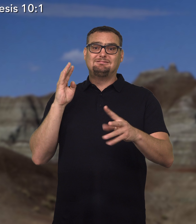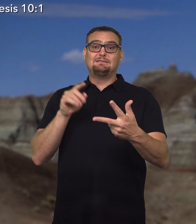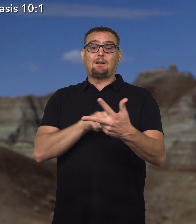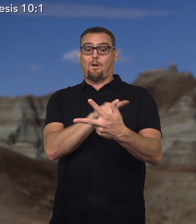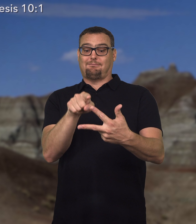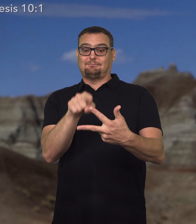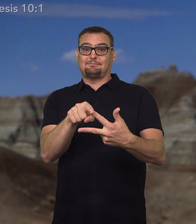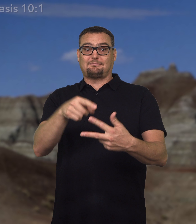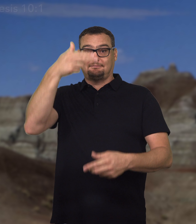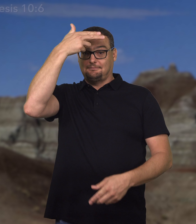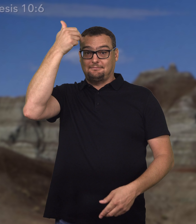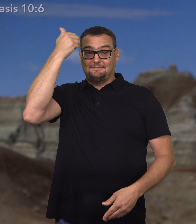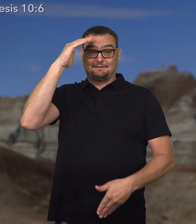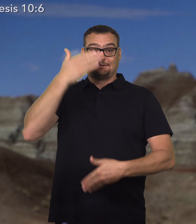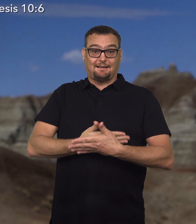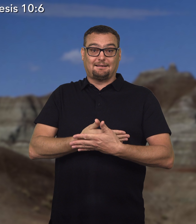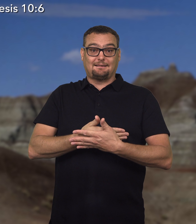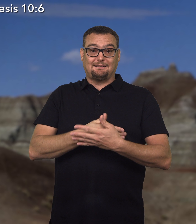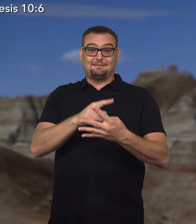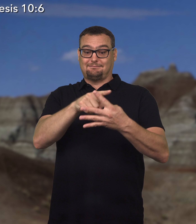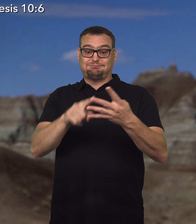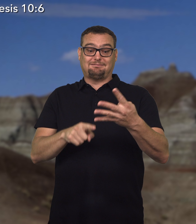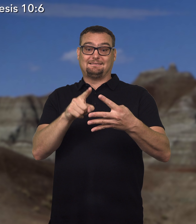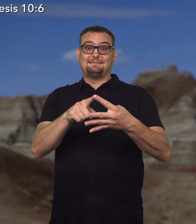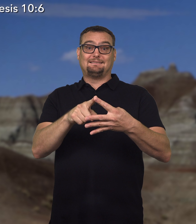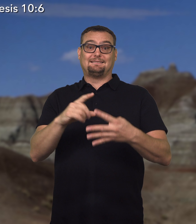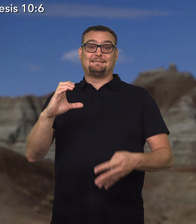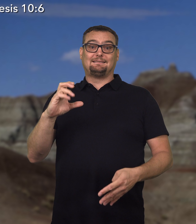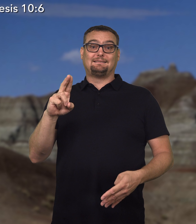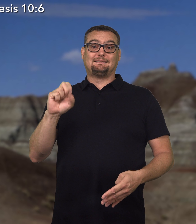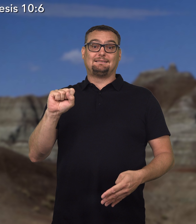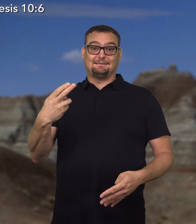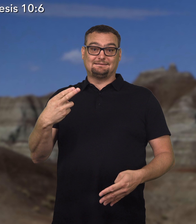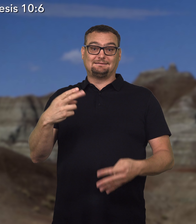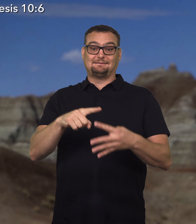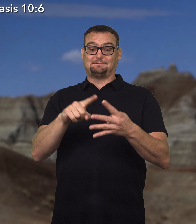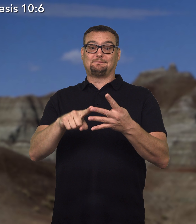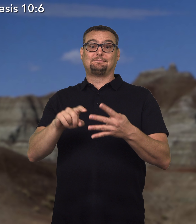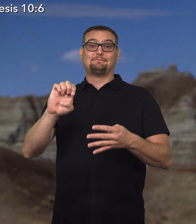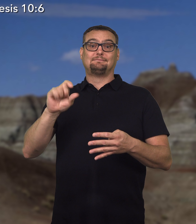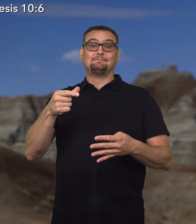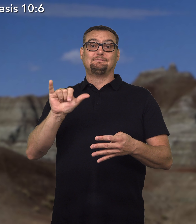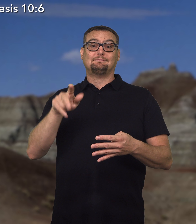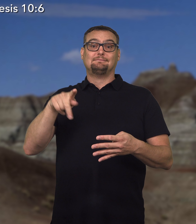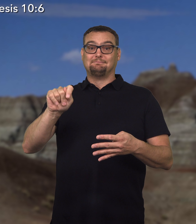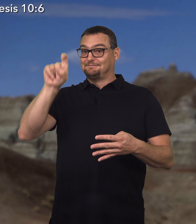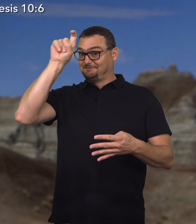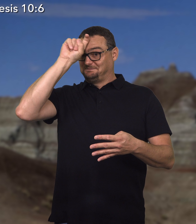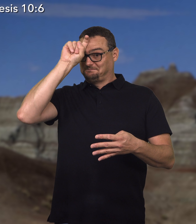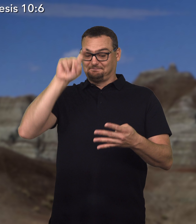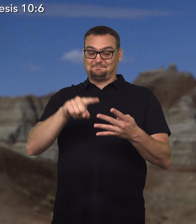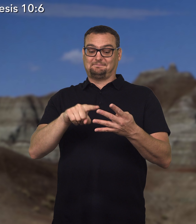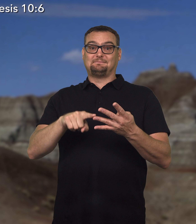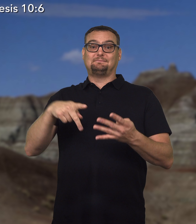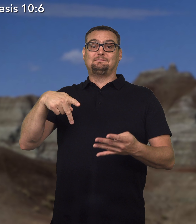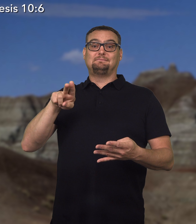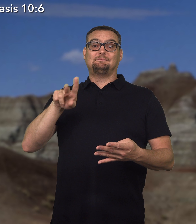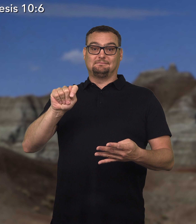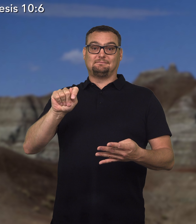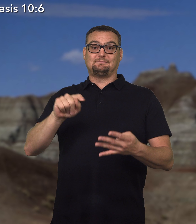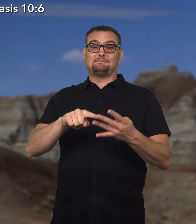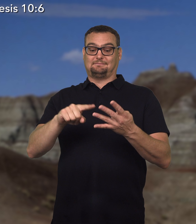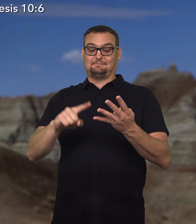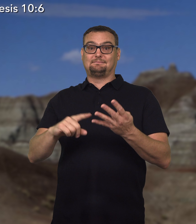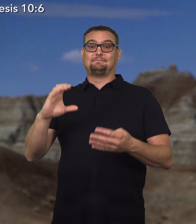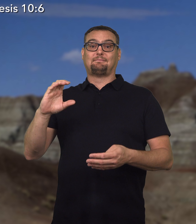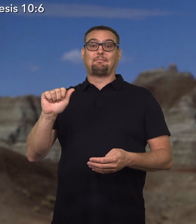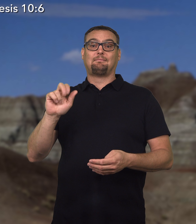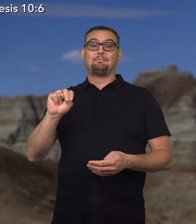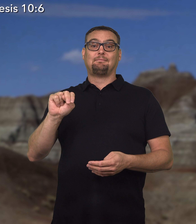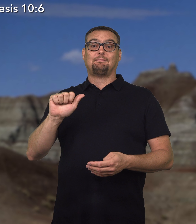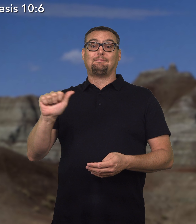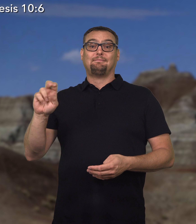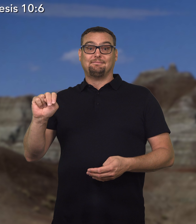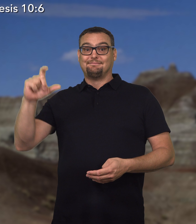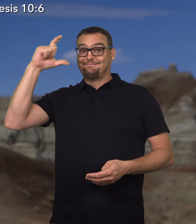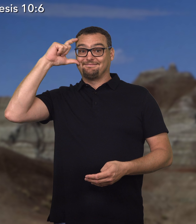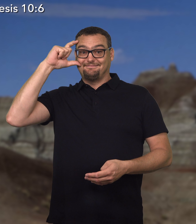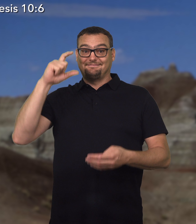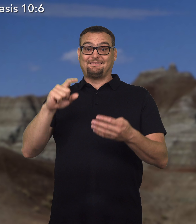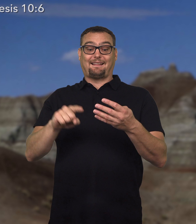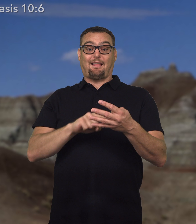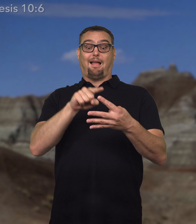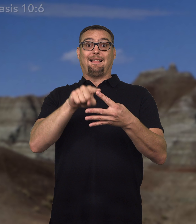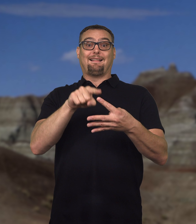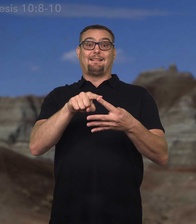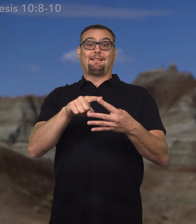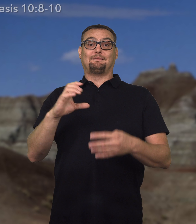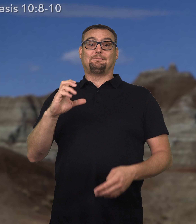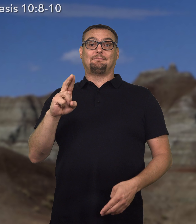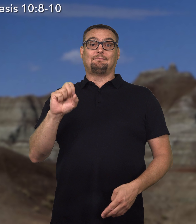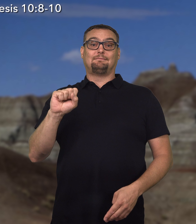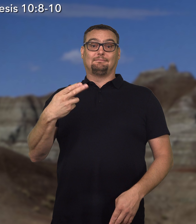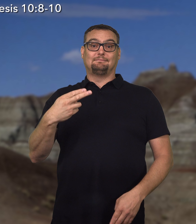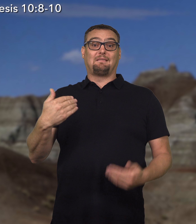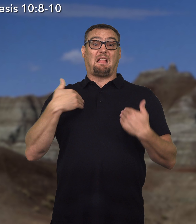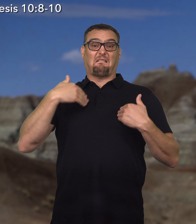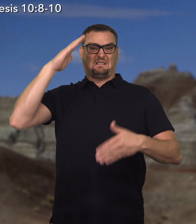The sons of Ham: Cush, Mizraim, Put, and Canaan.